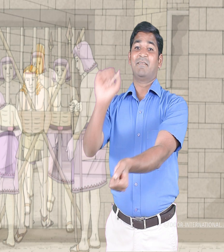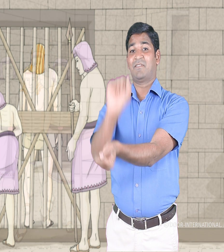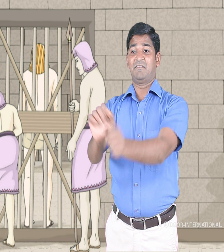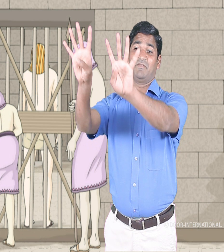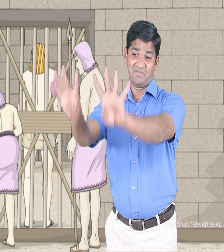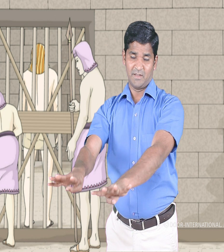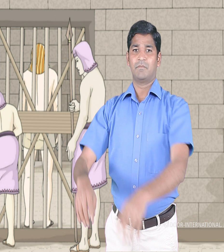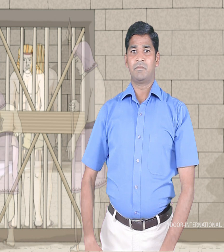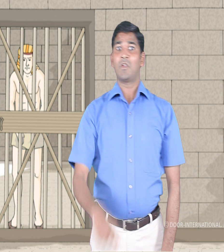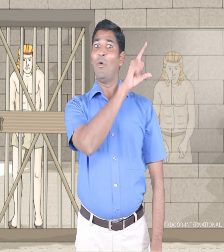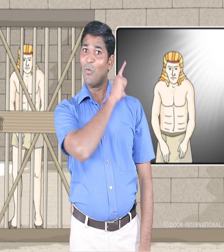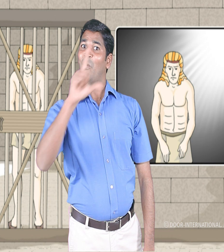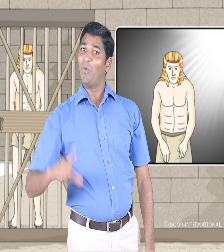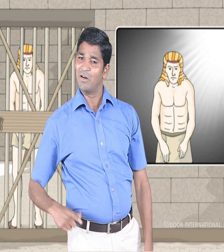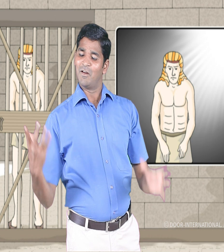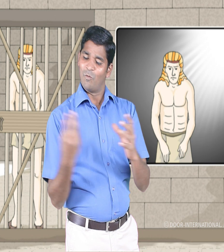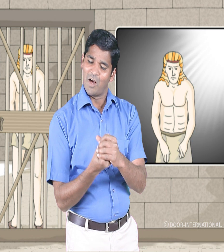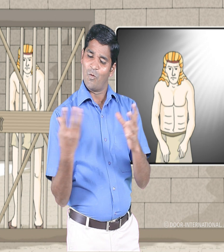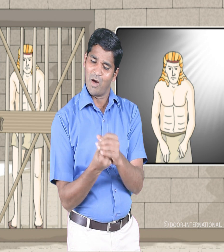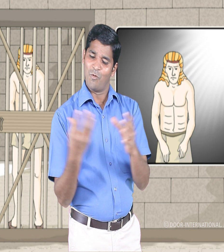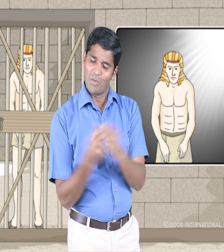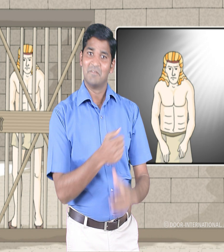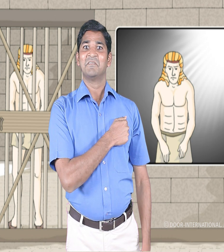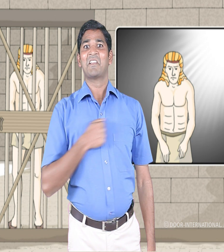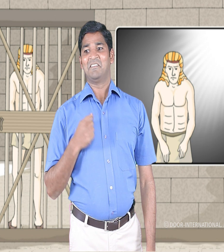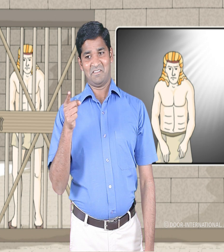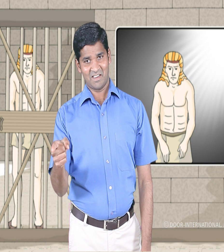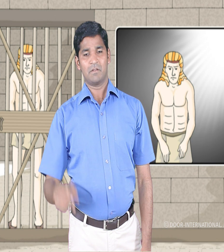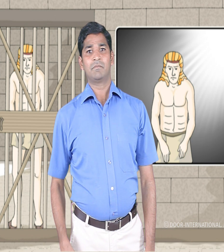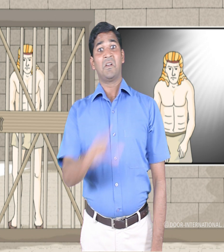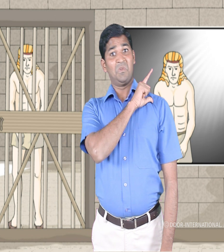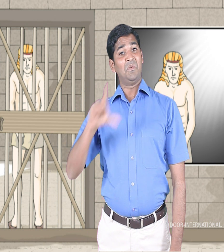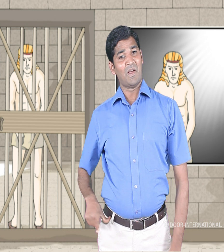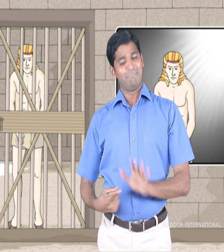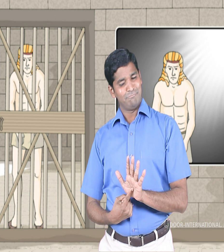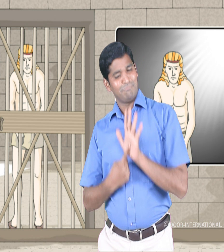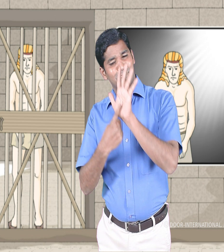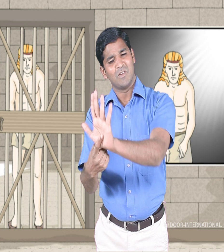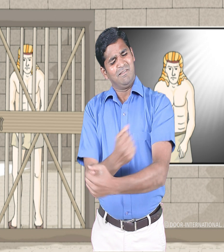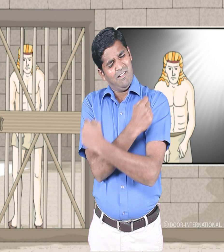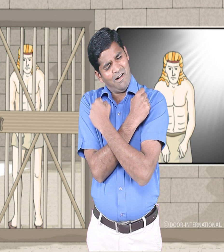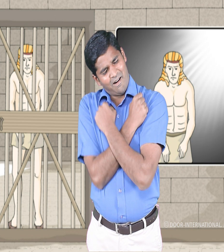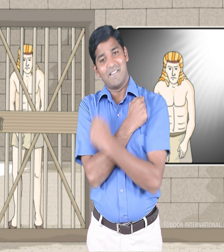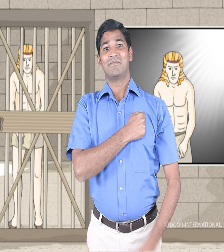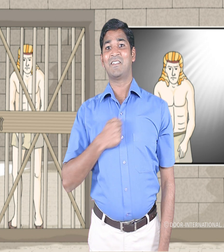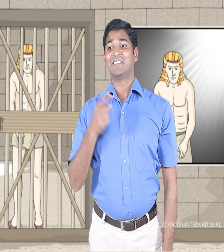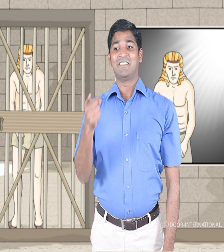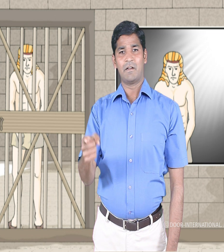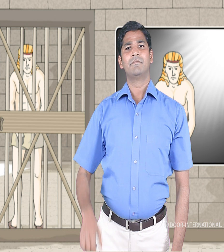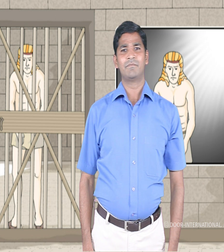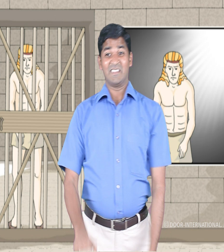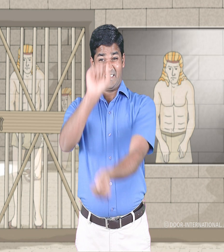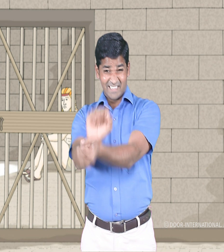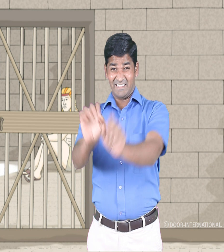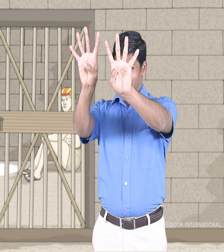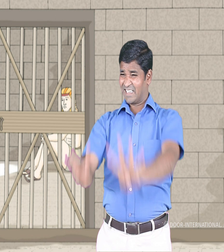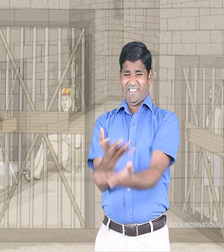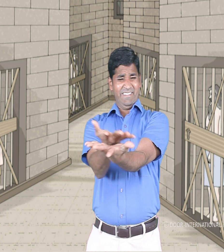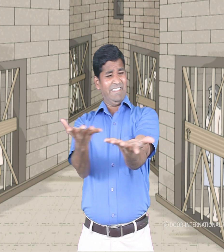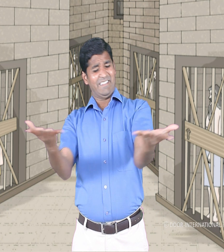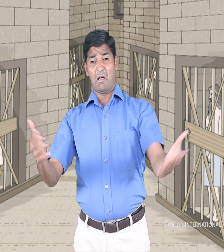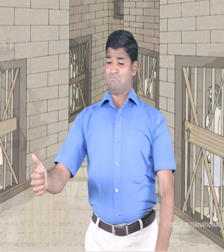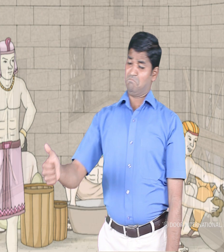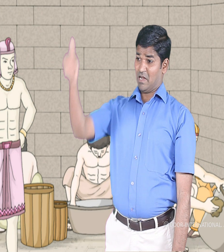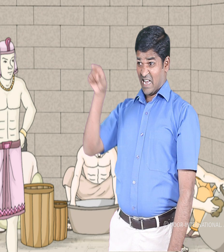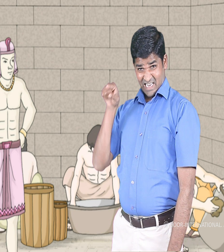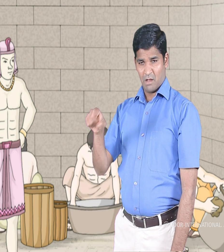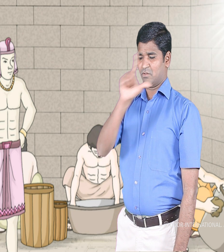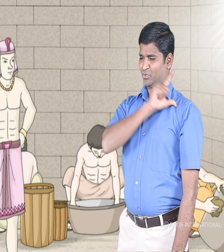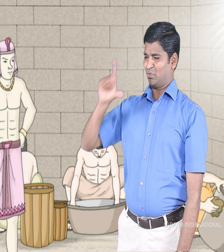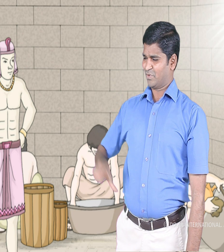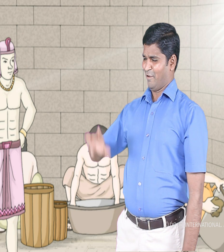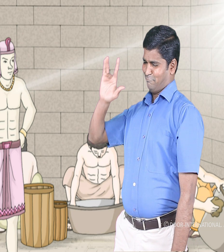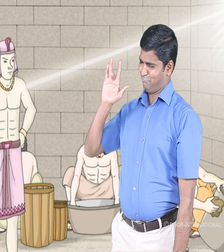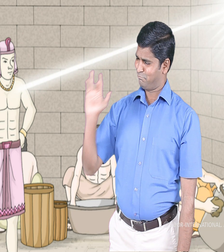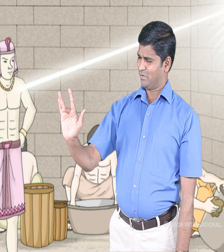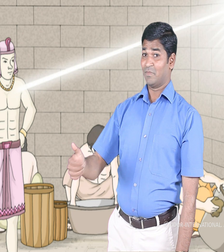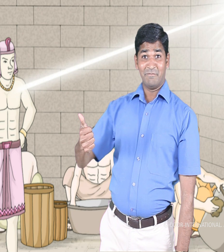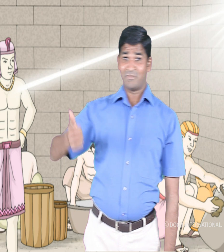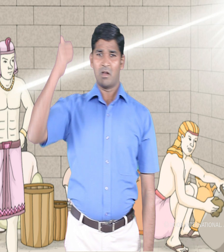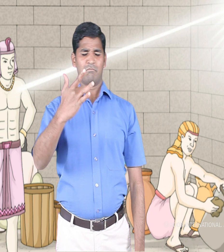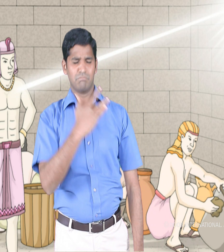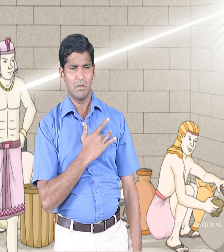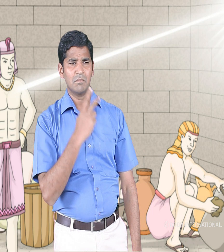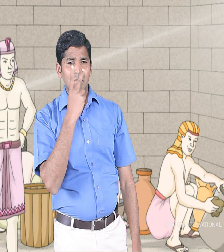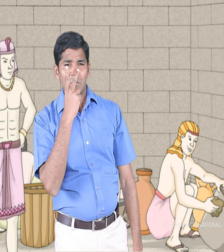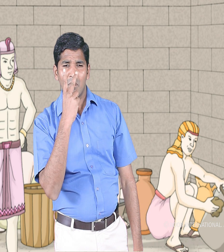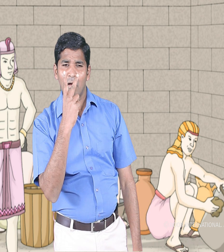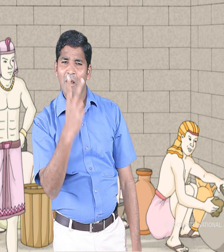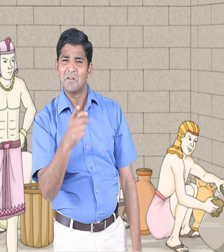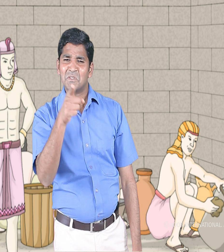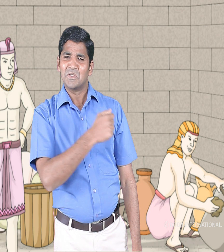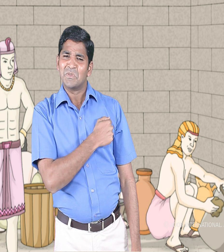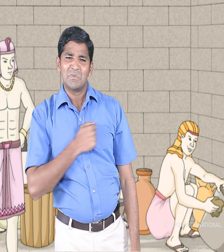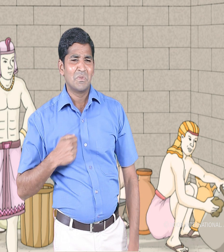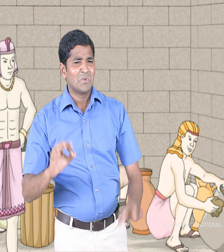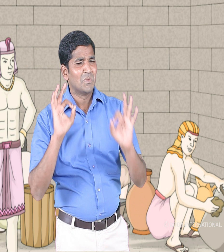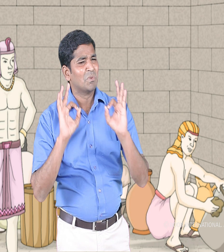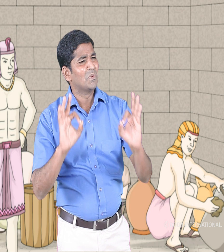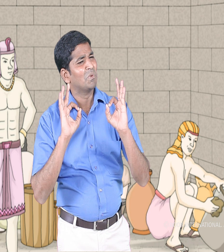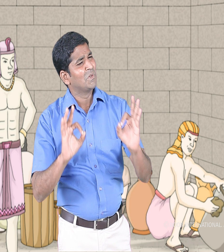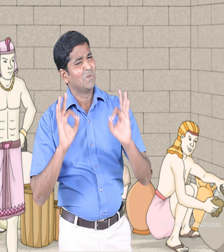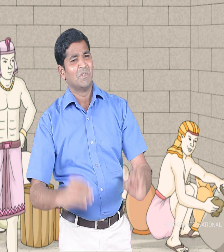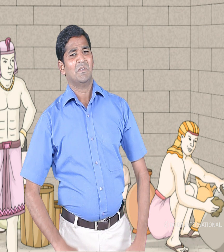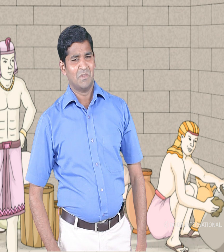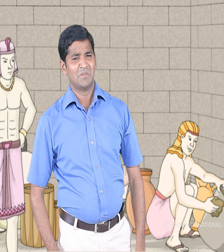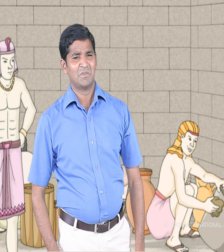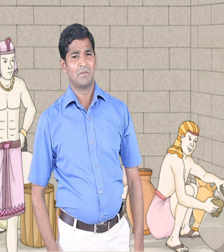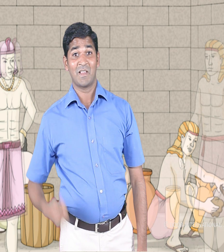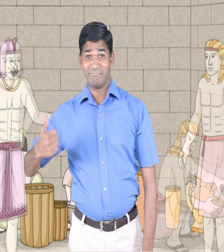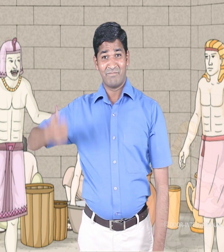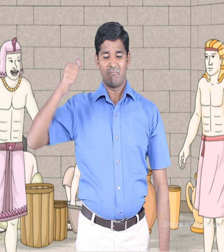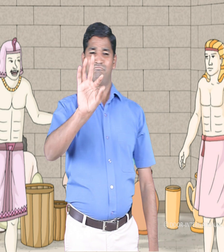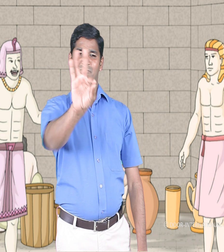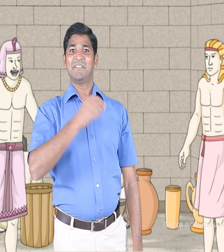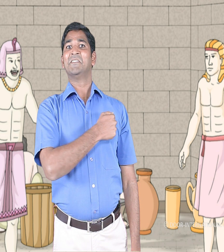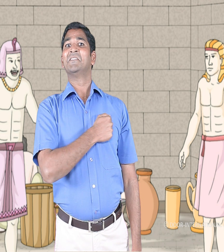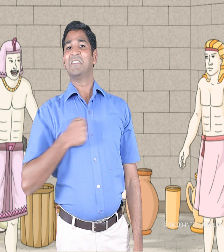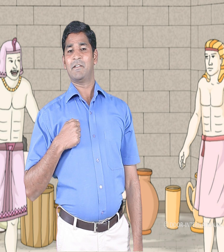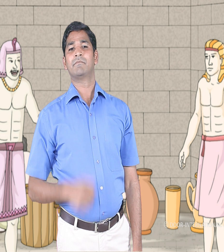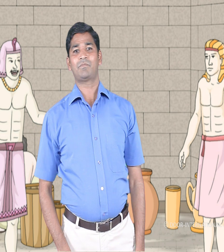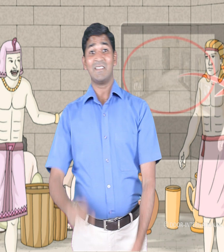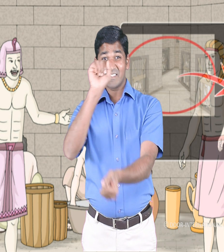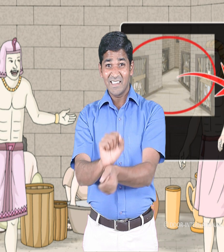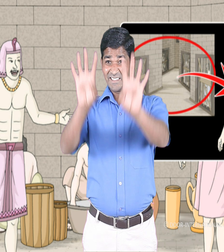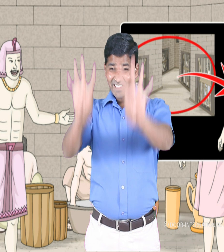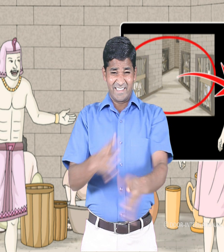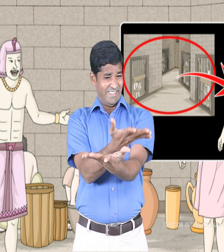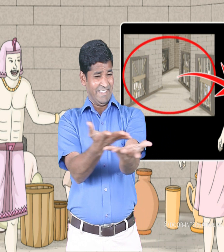While Joseph was there in the prison, the LORD was with him and extended kindness to him, granting him favor in the eyes of the prison warden.